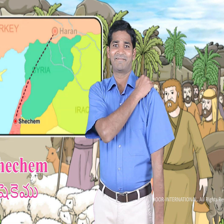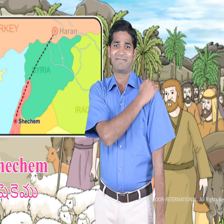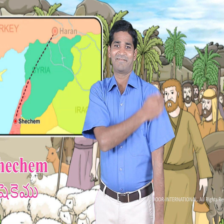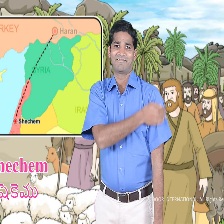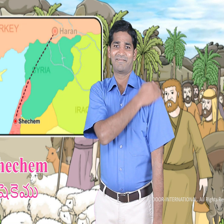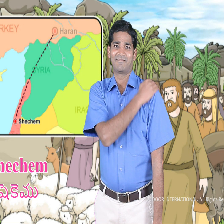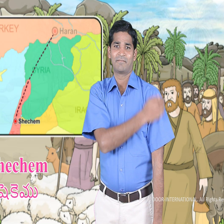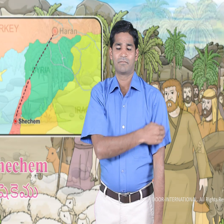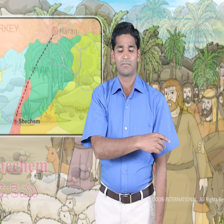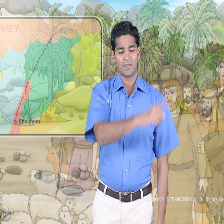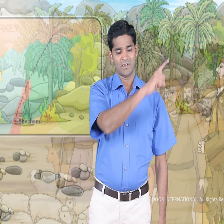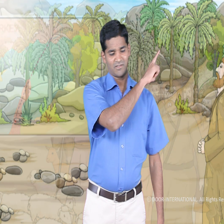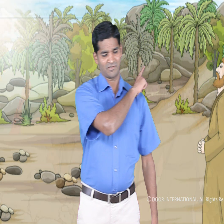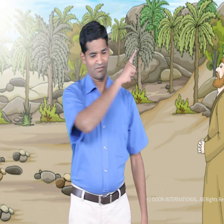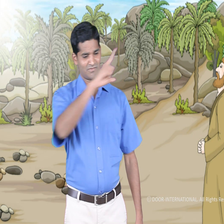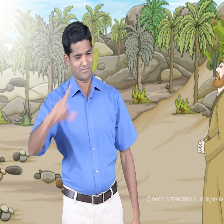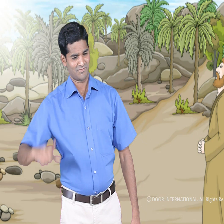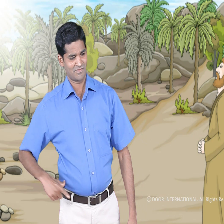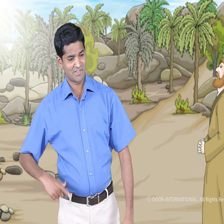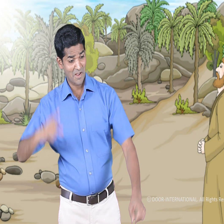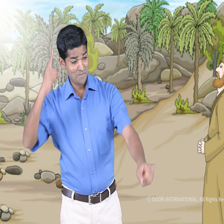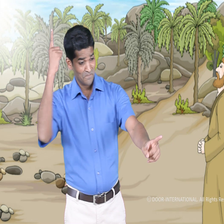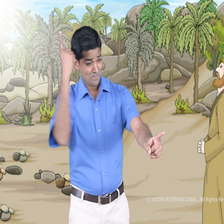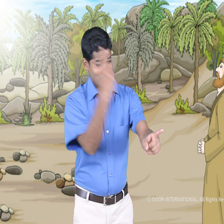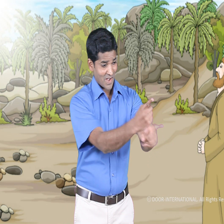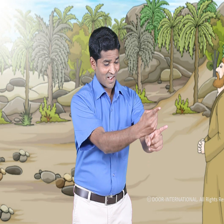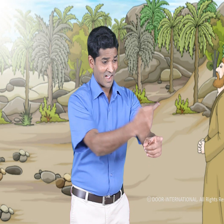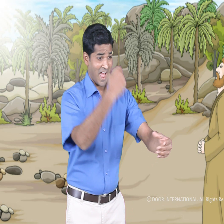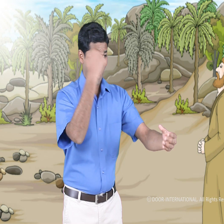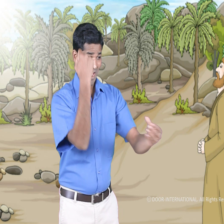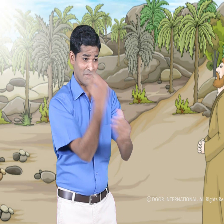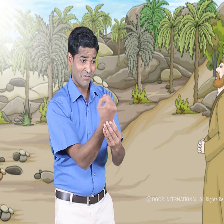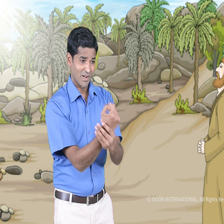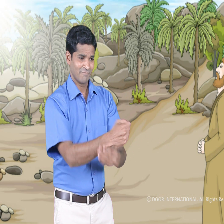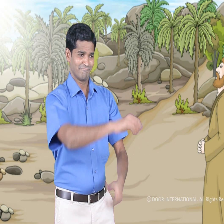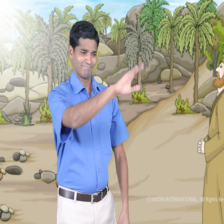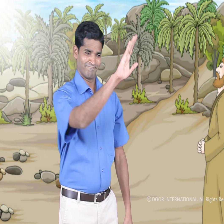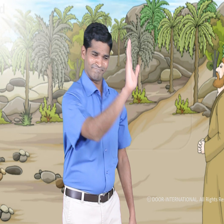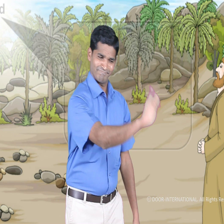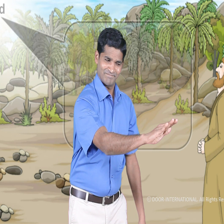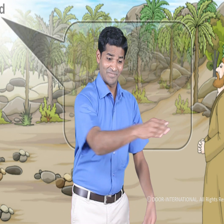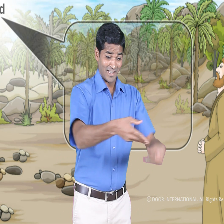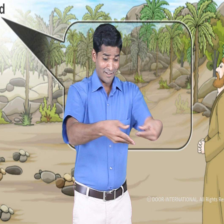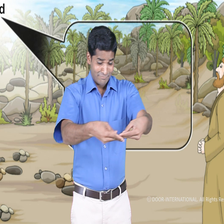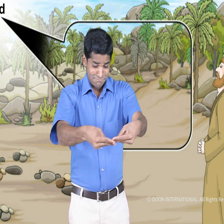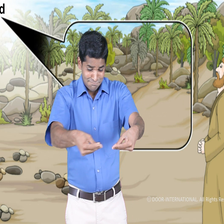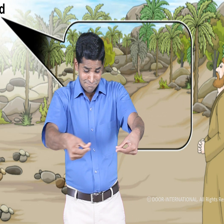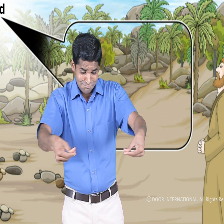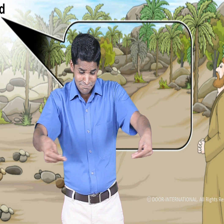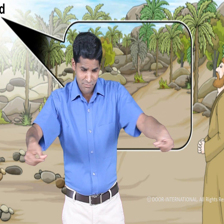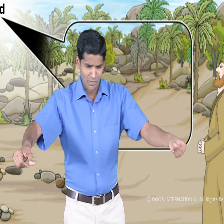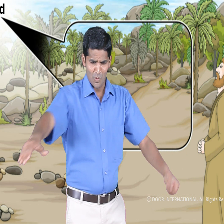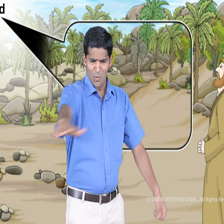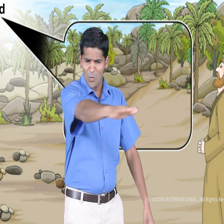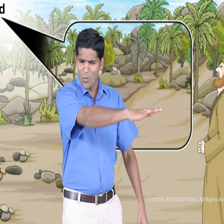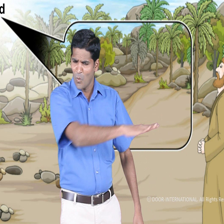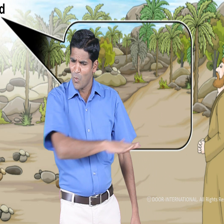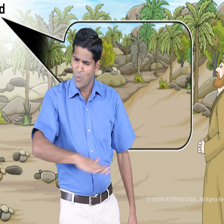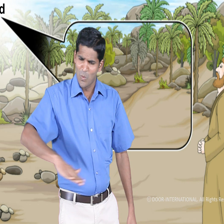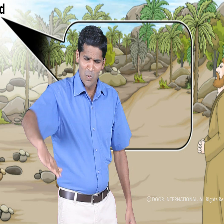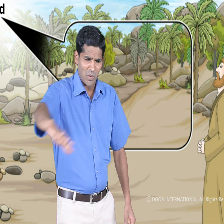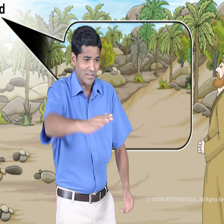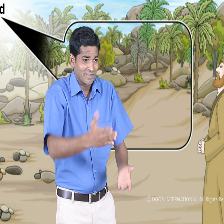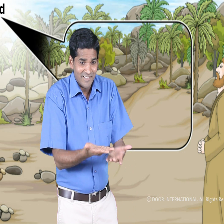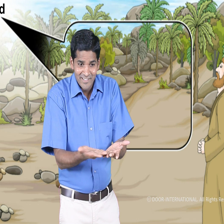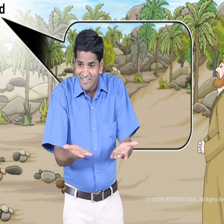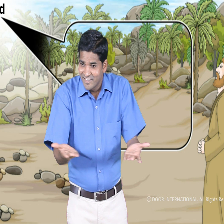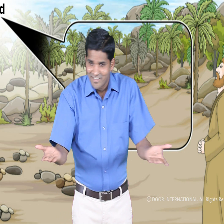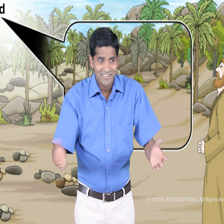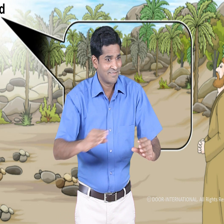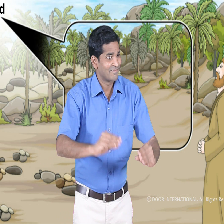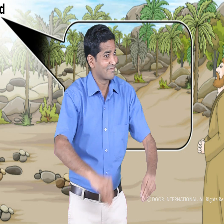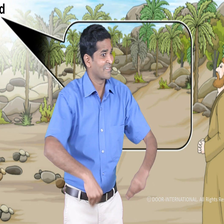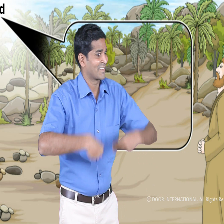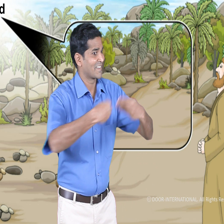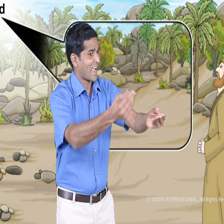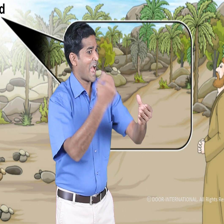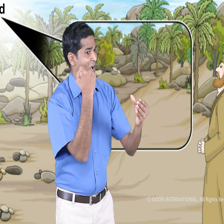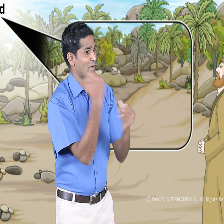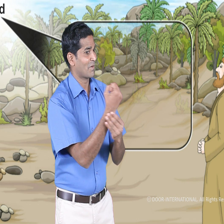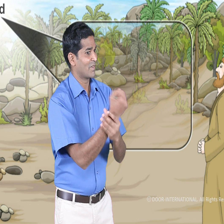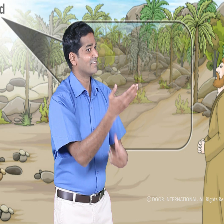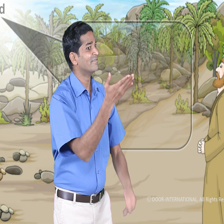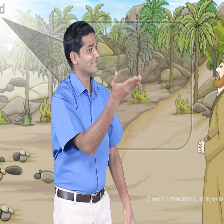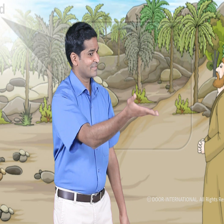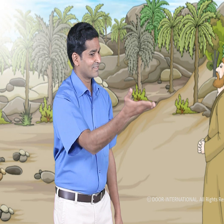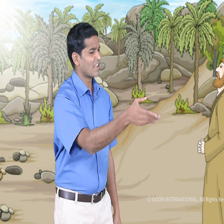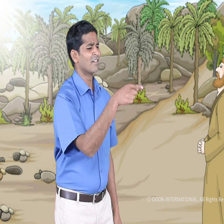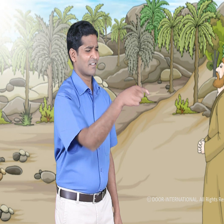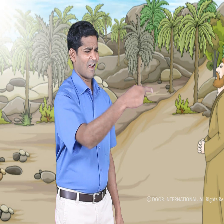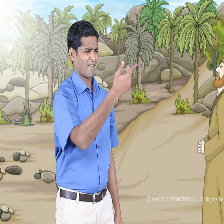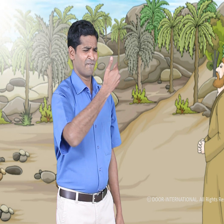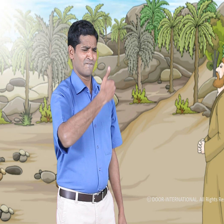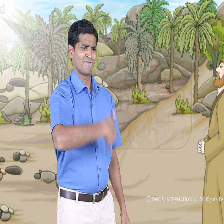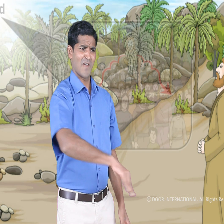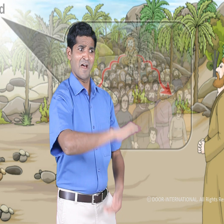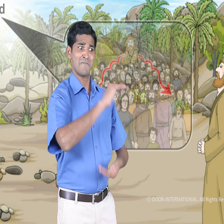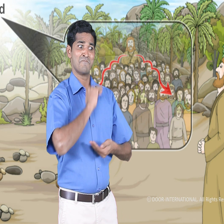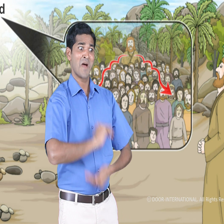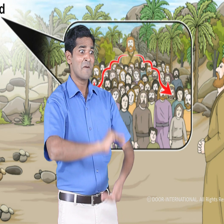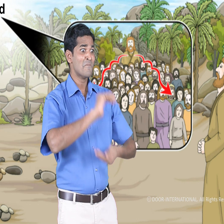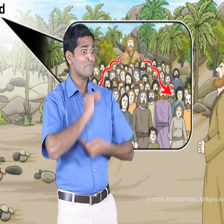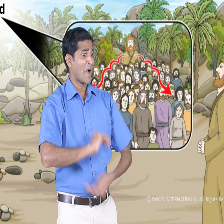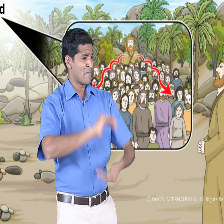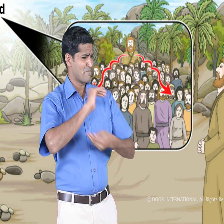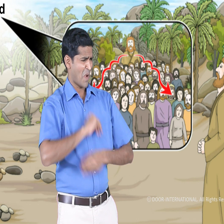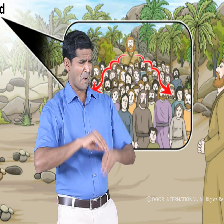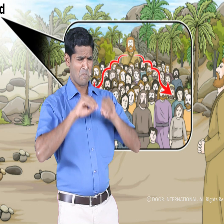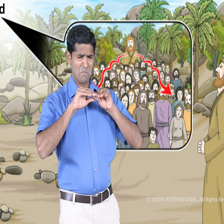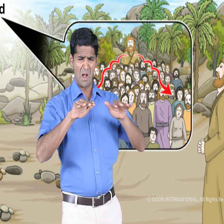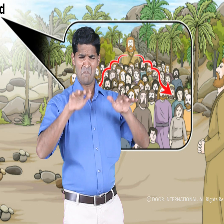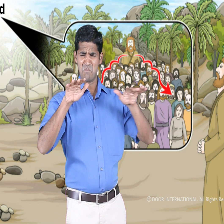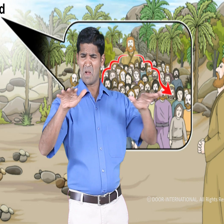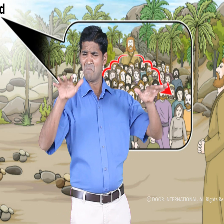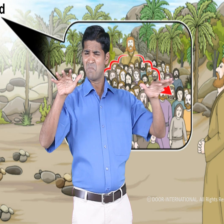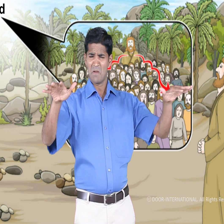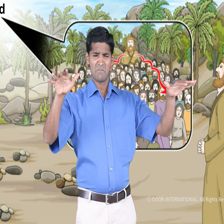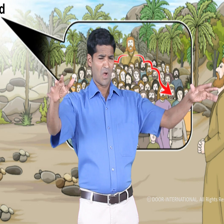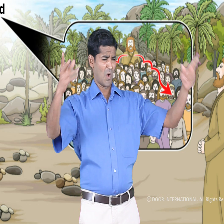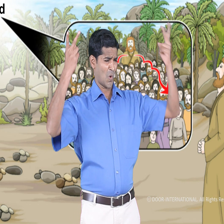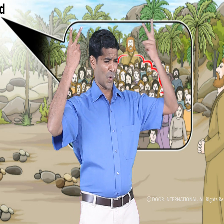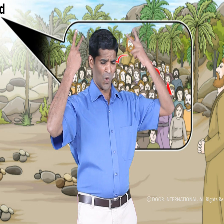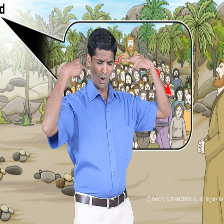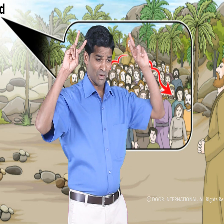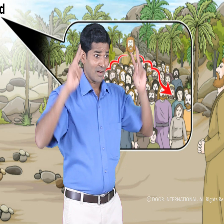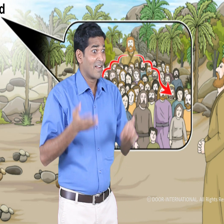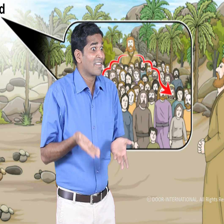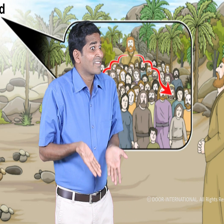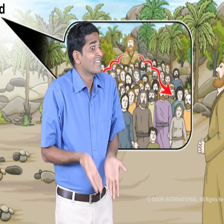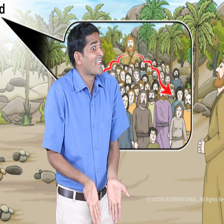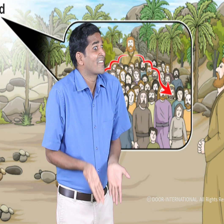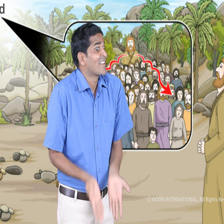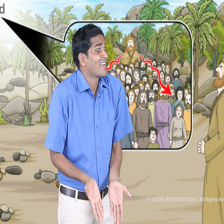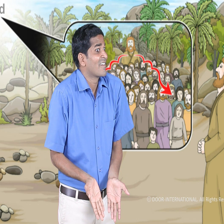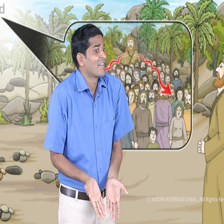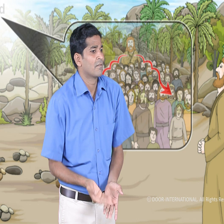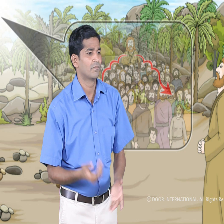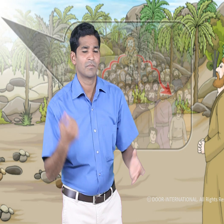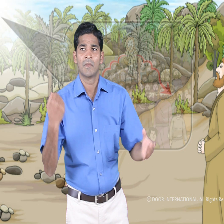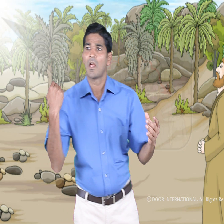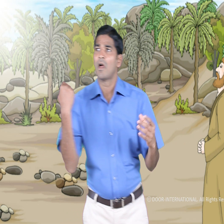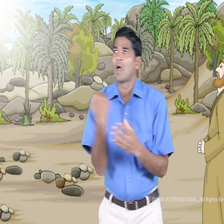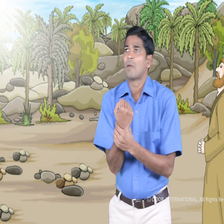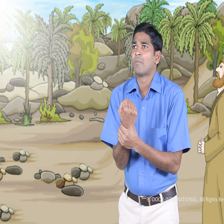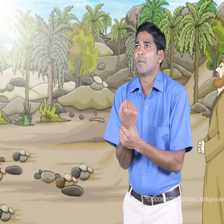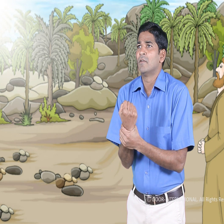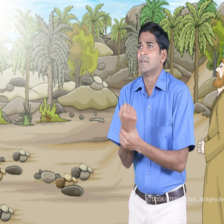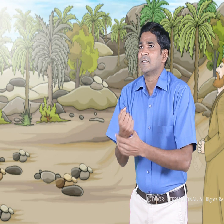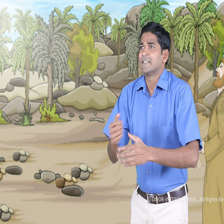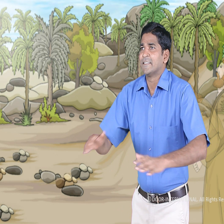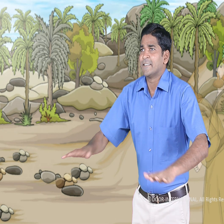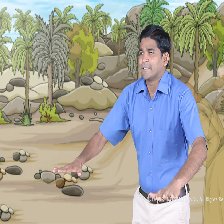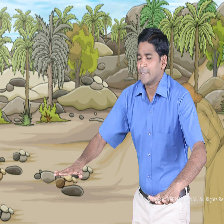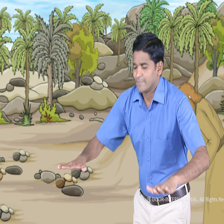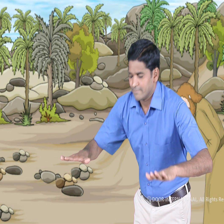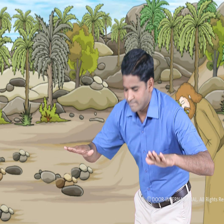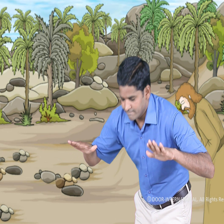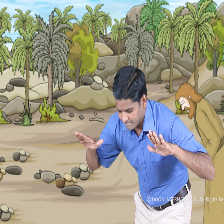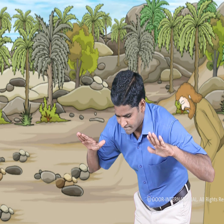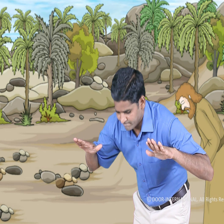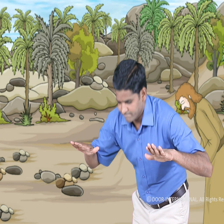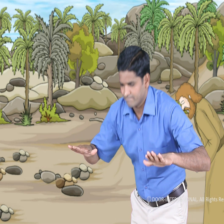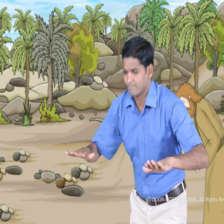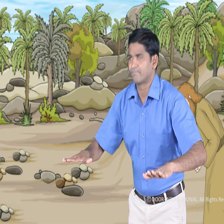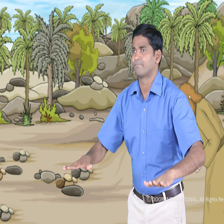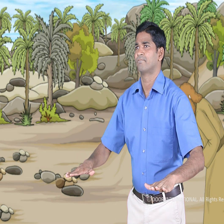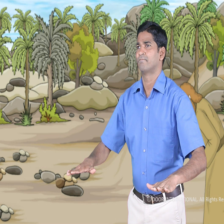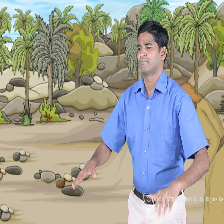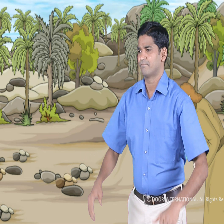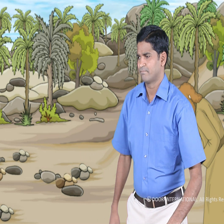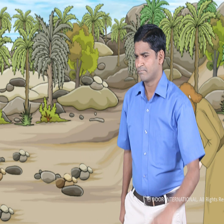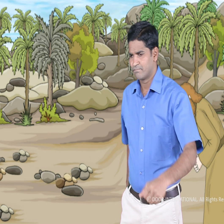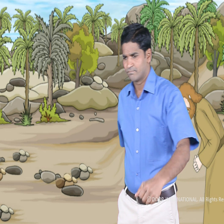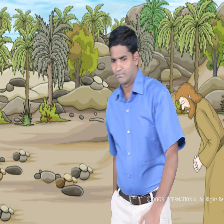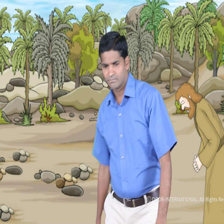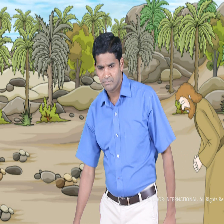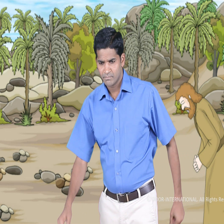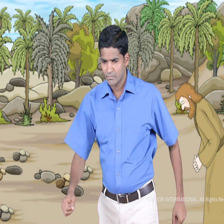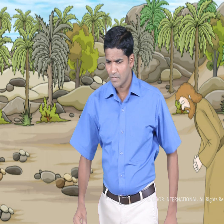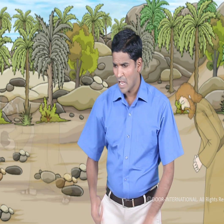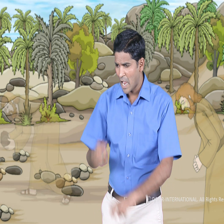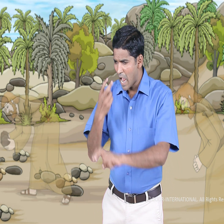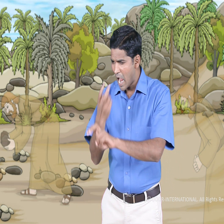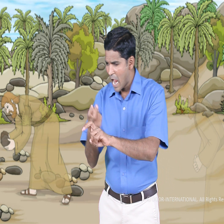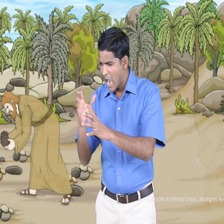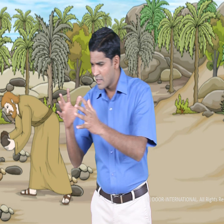Then the LORD appeared to Abram and said, “I will give this land to your offspring.”